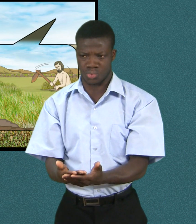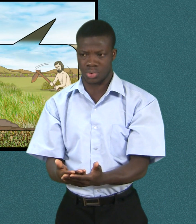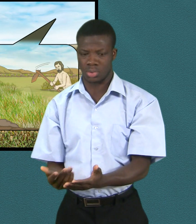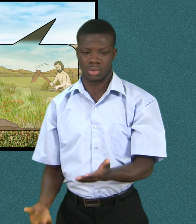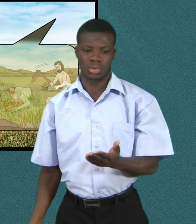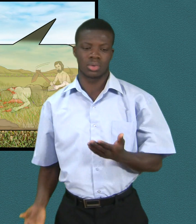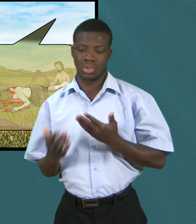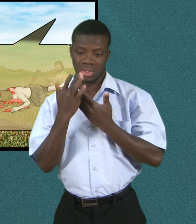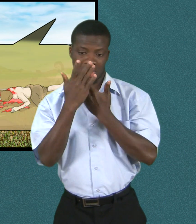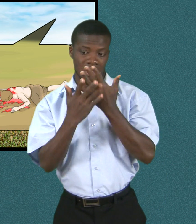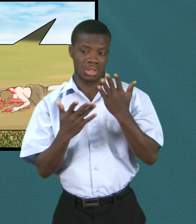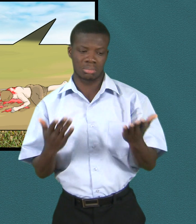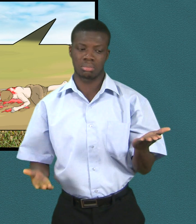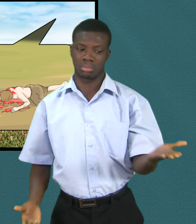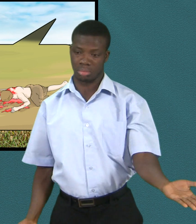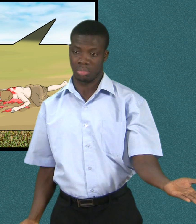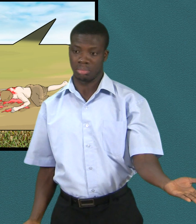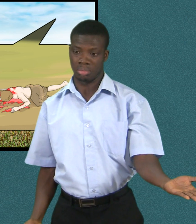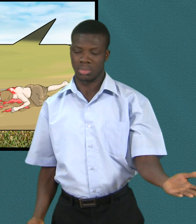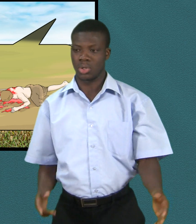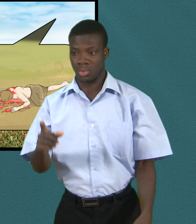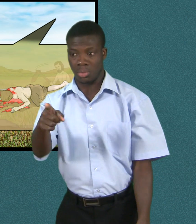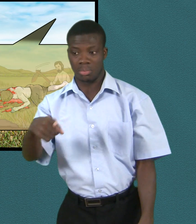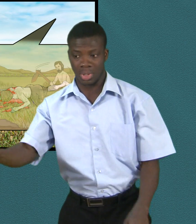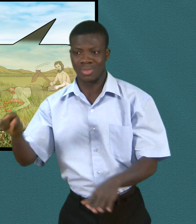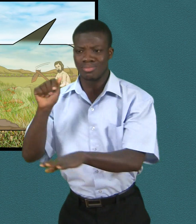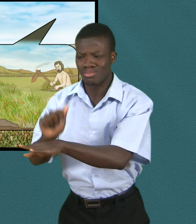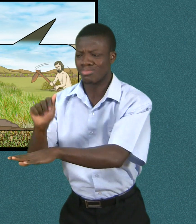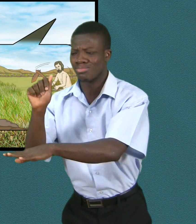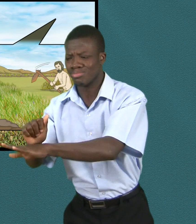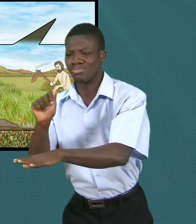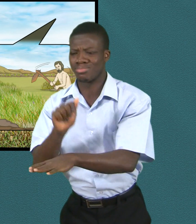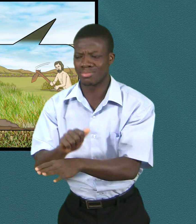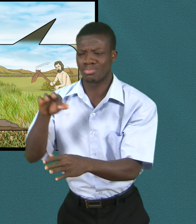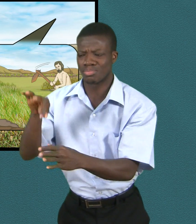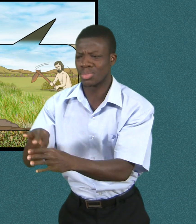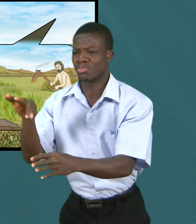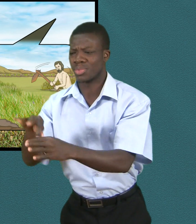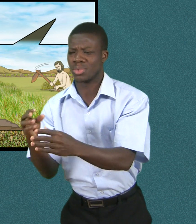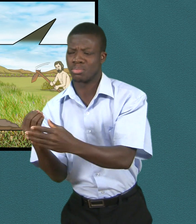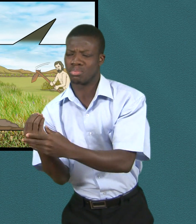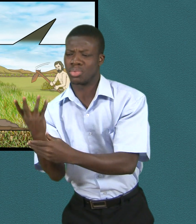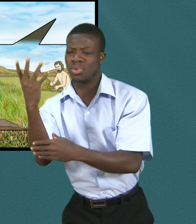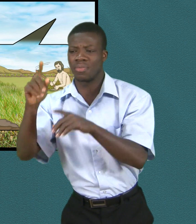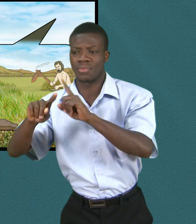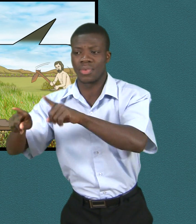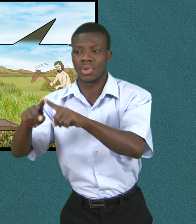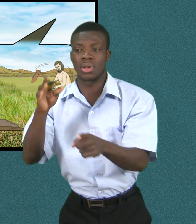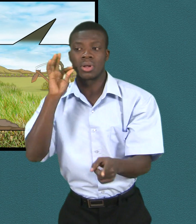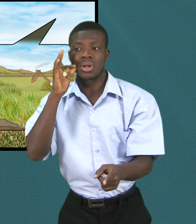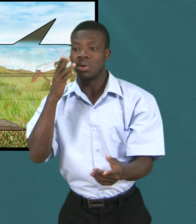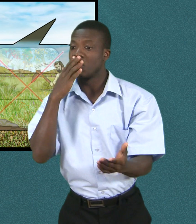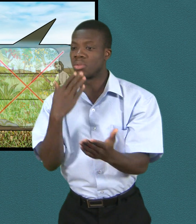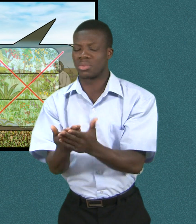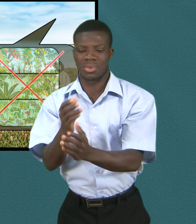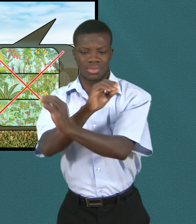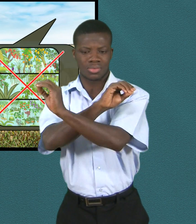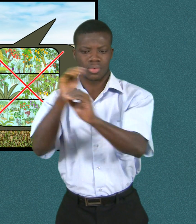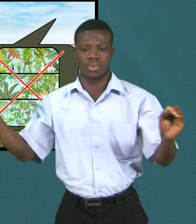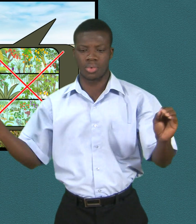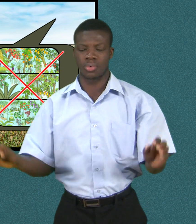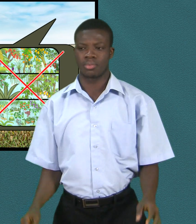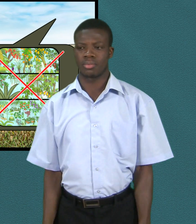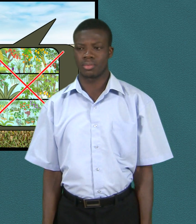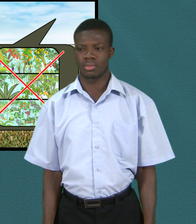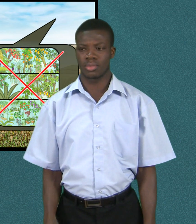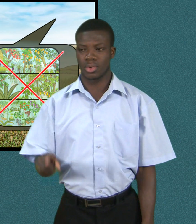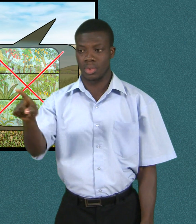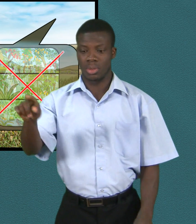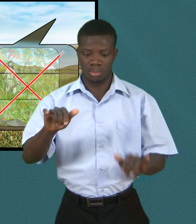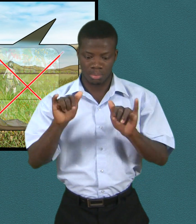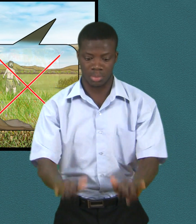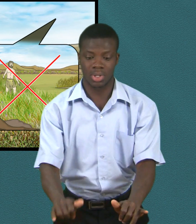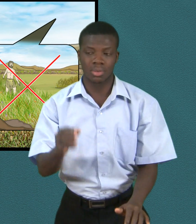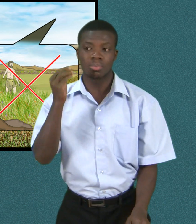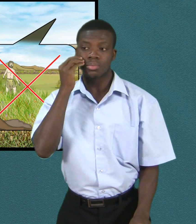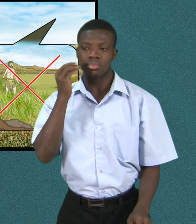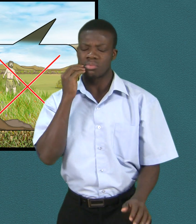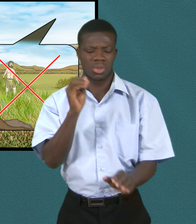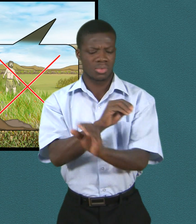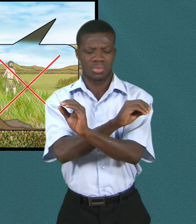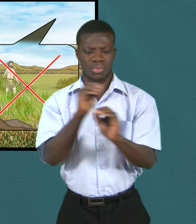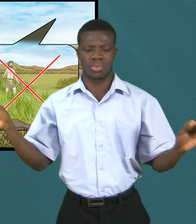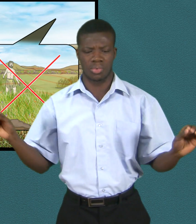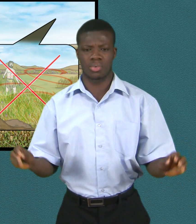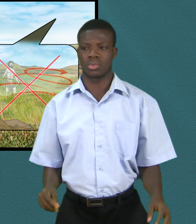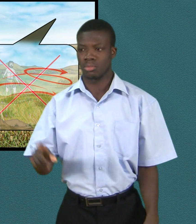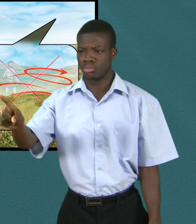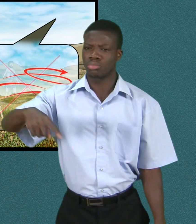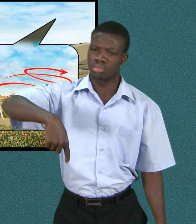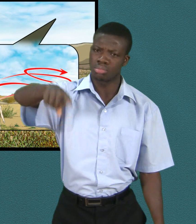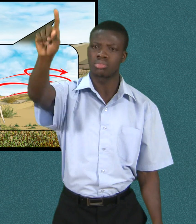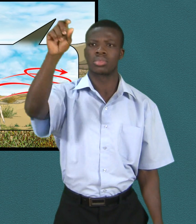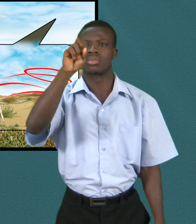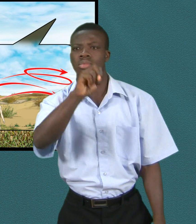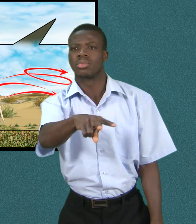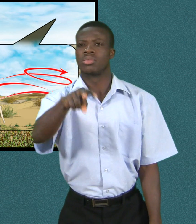When you till the ground, it will no longer yield its produce to you.